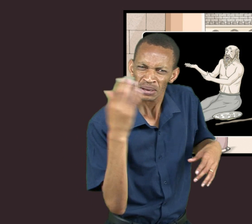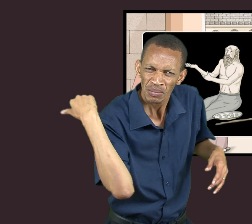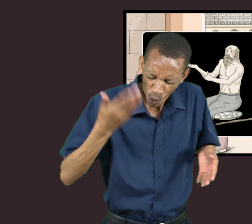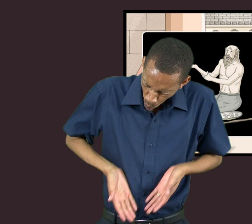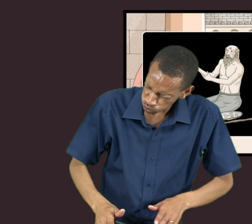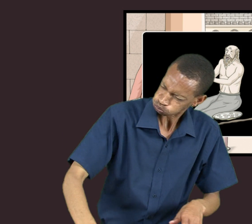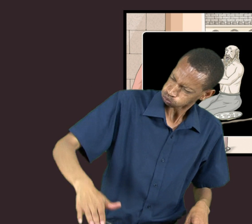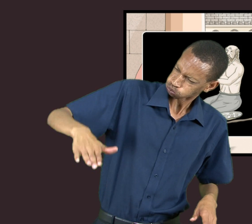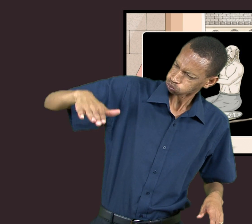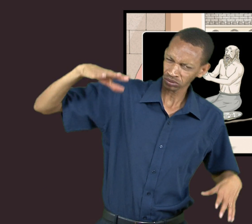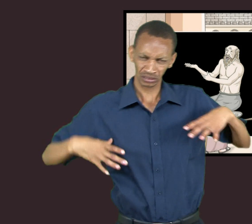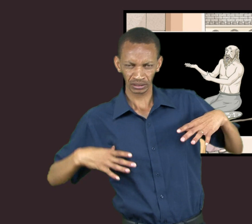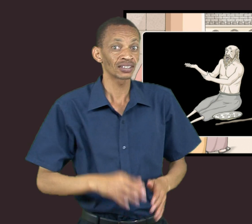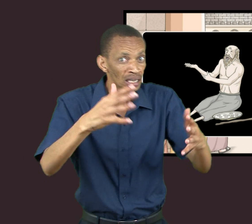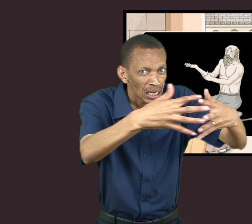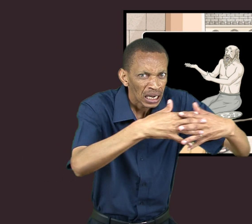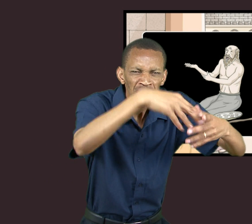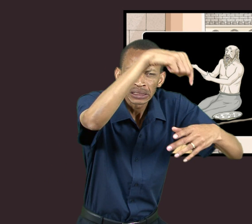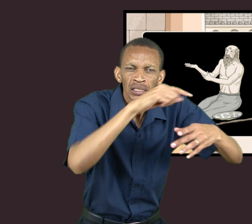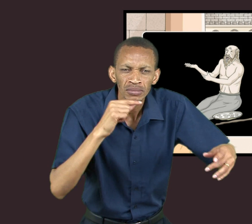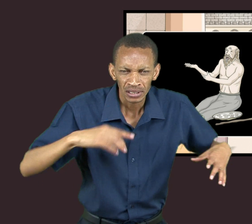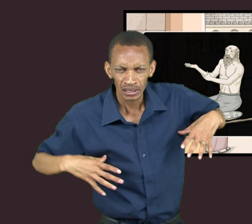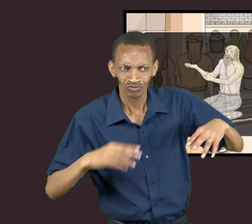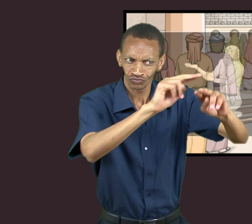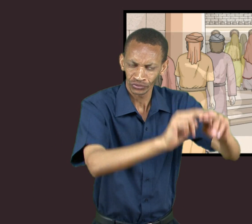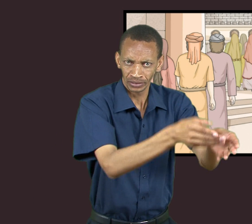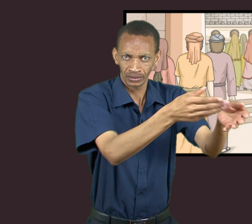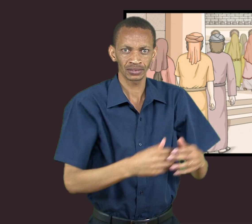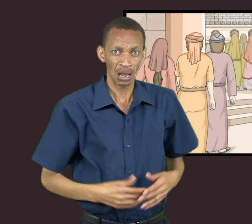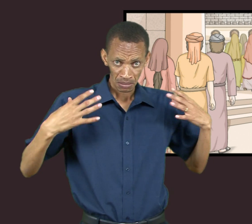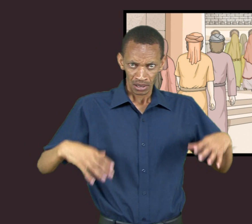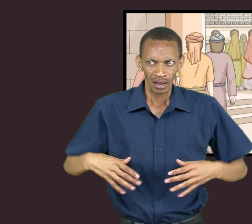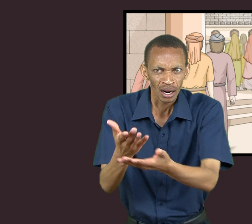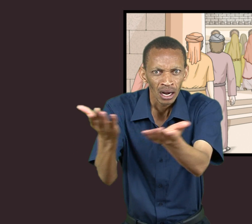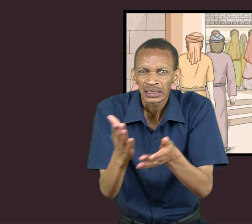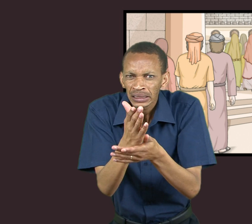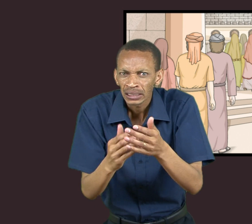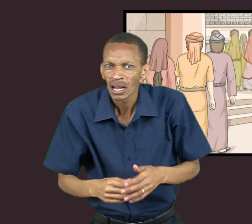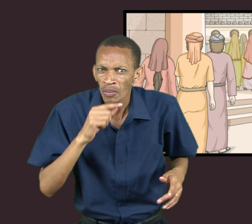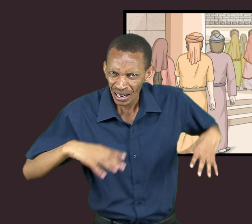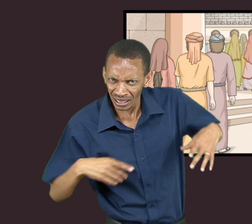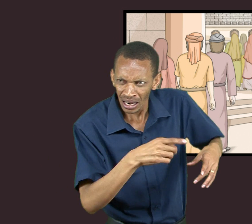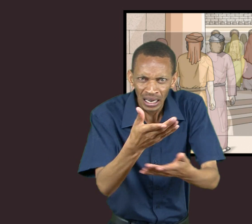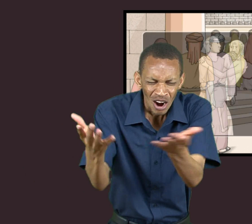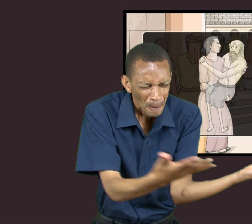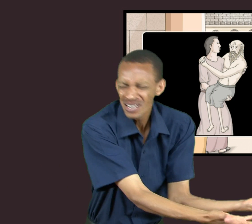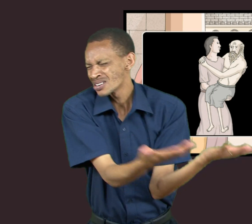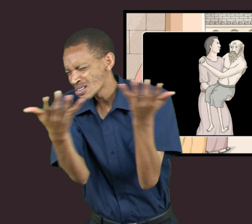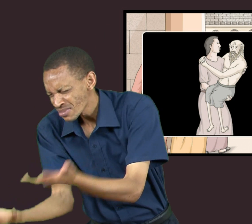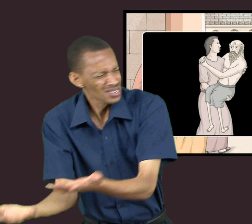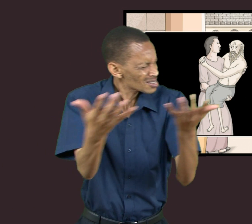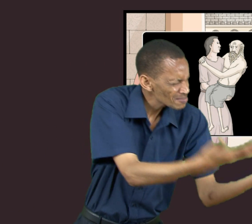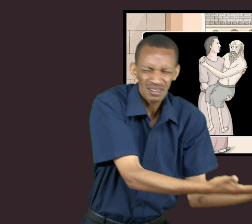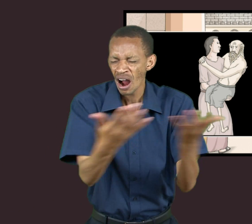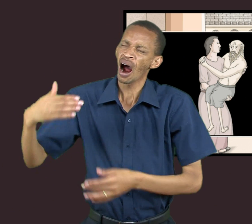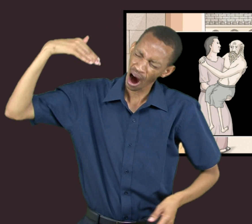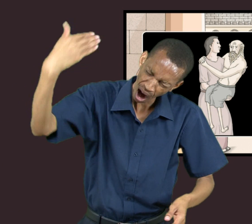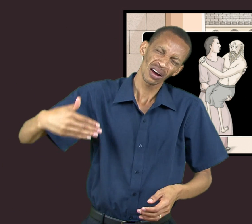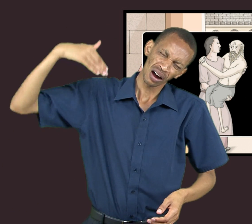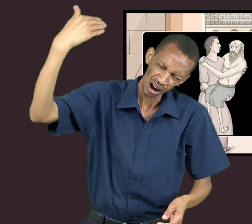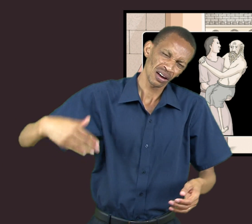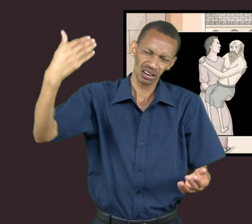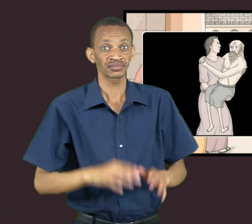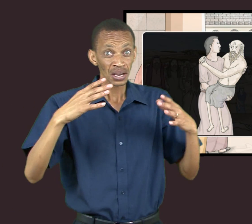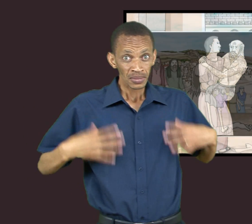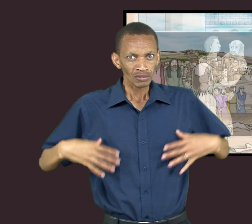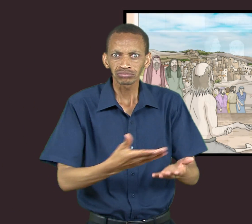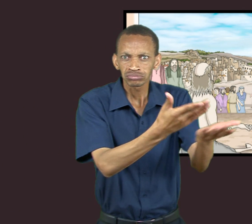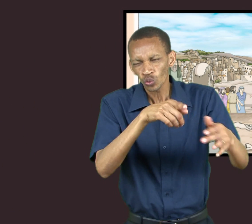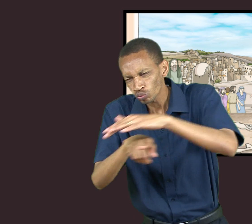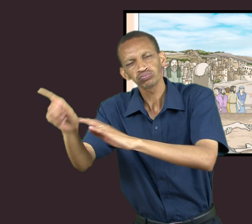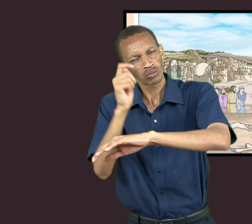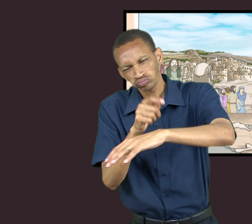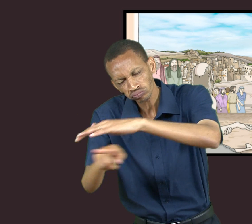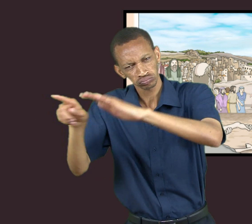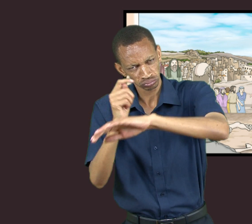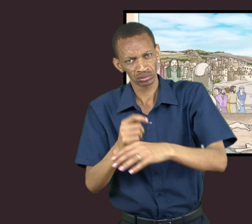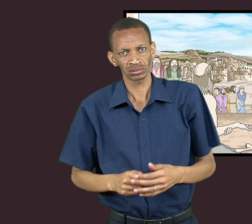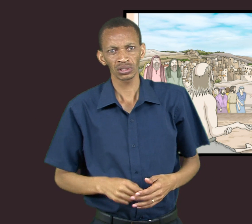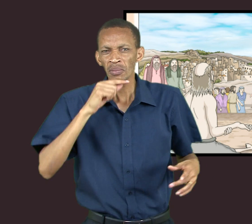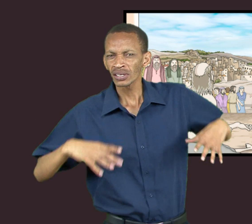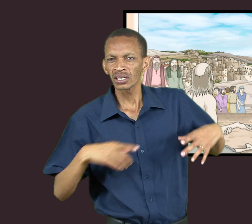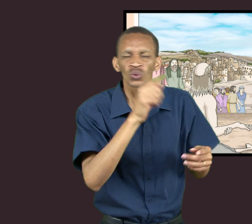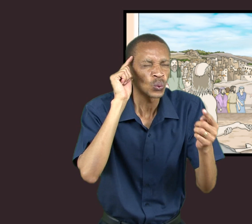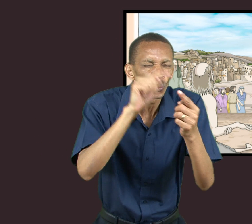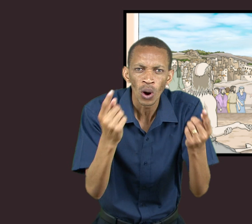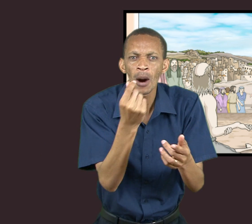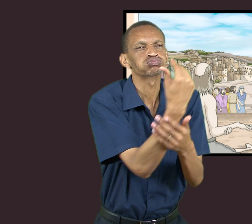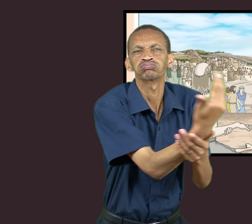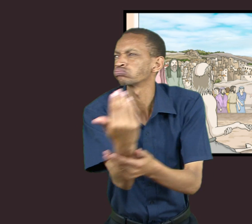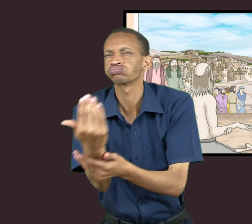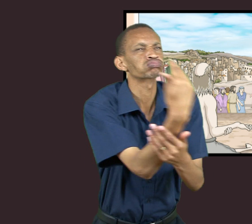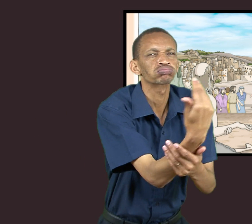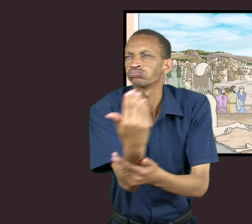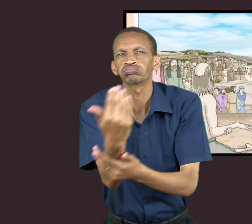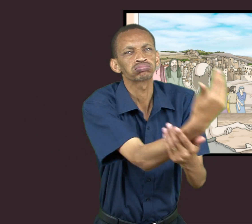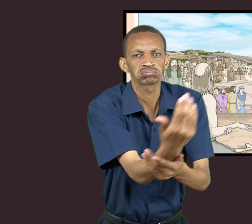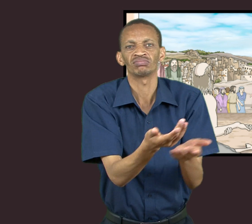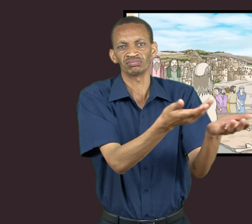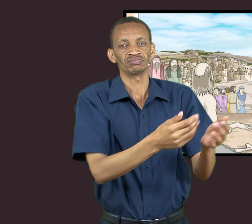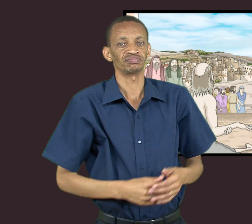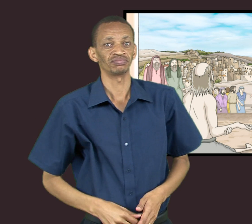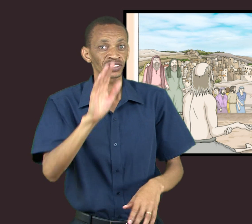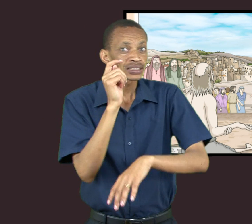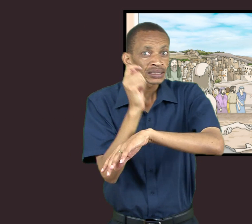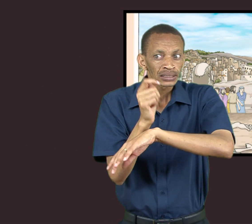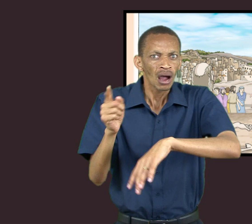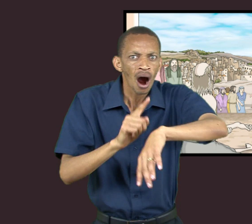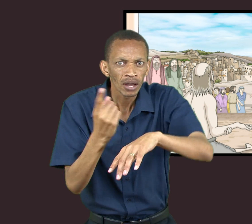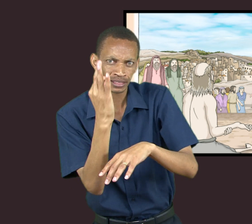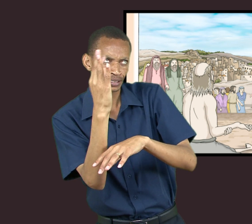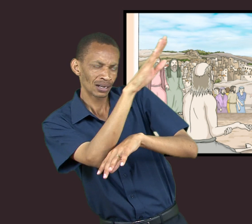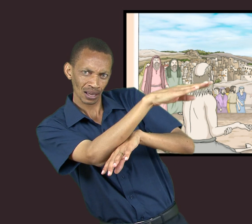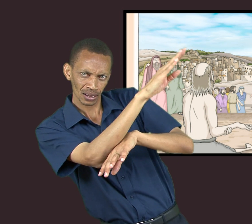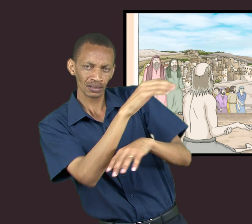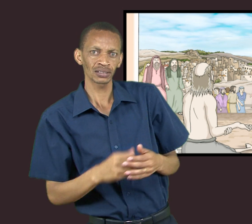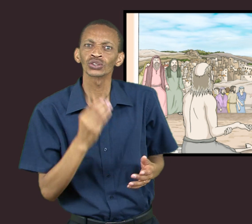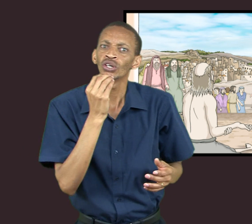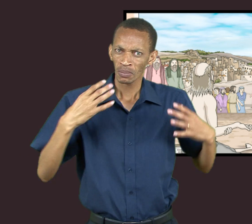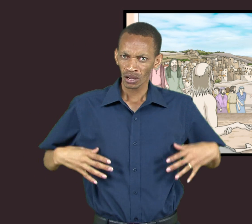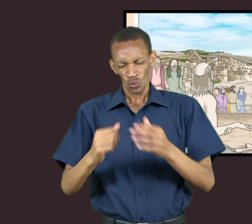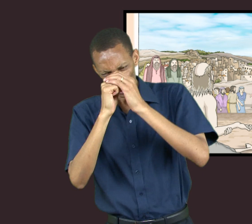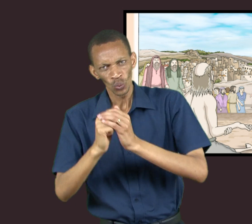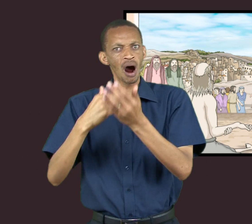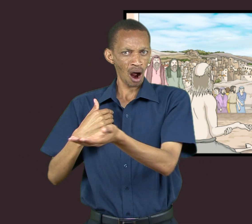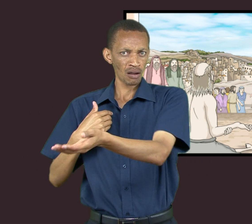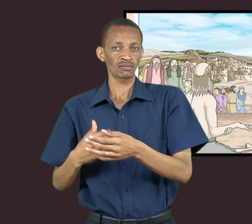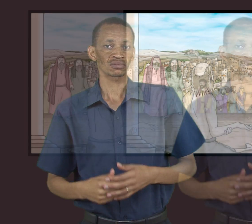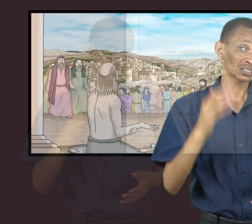And a man who was lame from birth was being carried to the temple gate called Beautiful, where he was put every day to beg from those entering the temple courts.